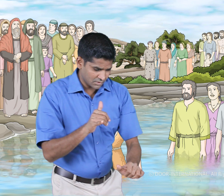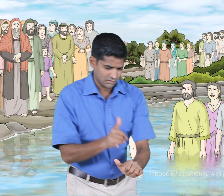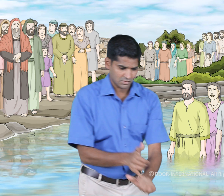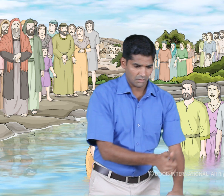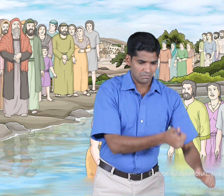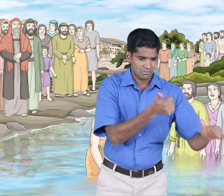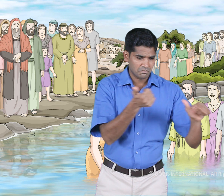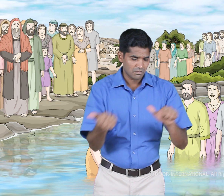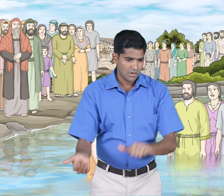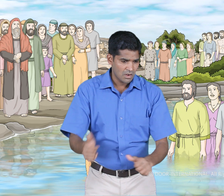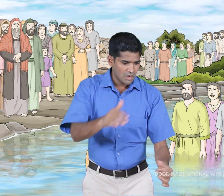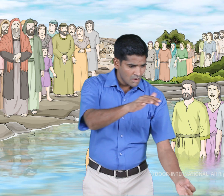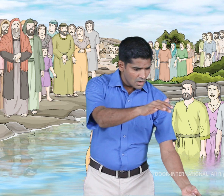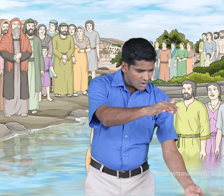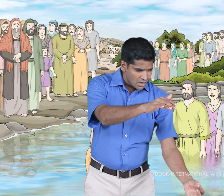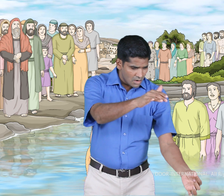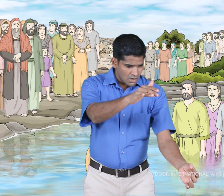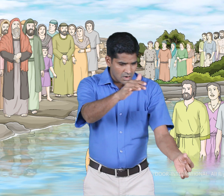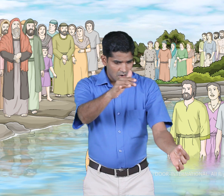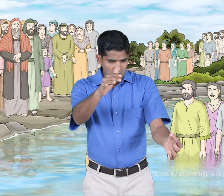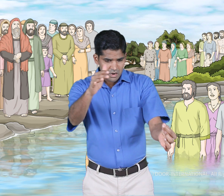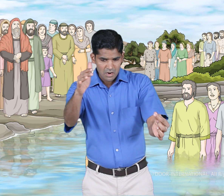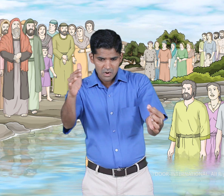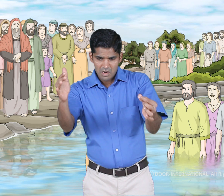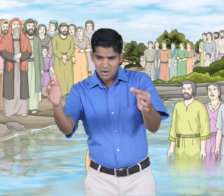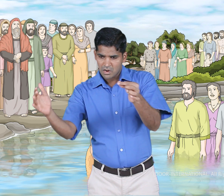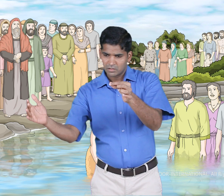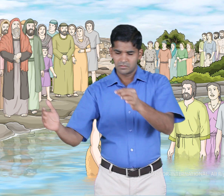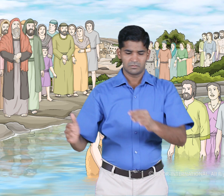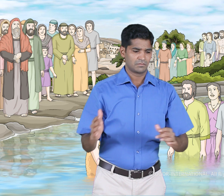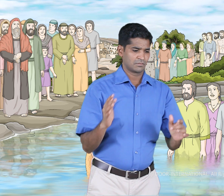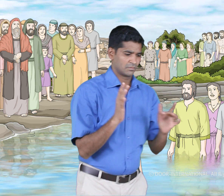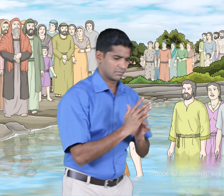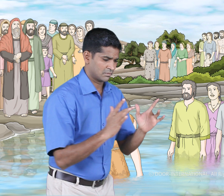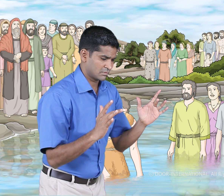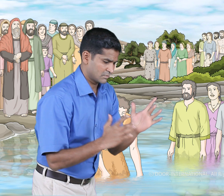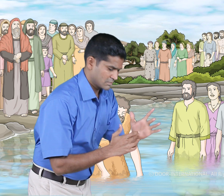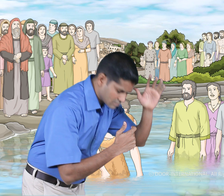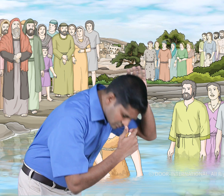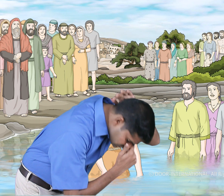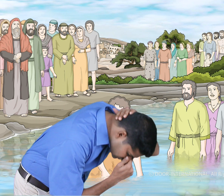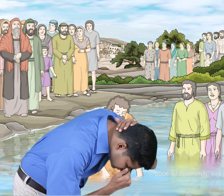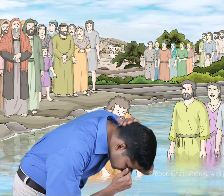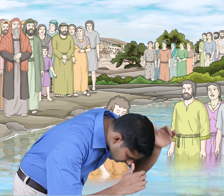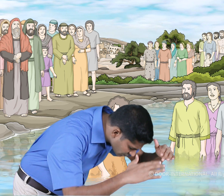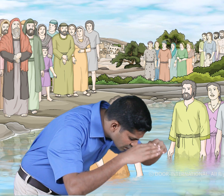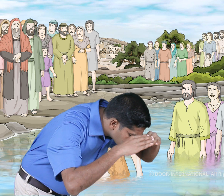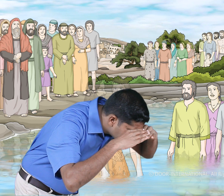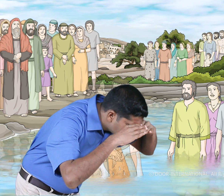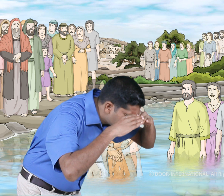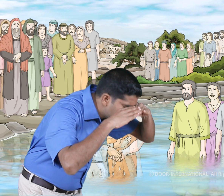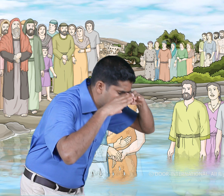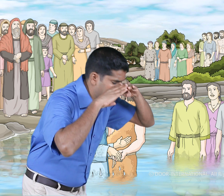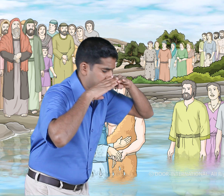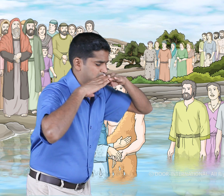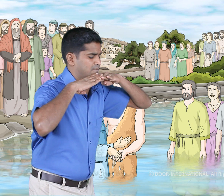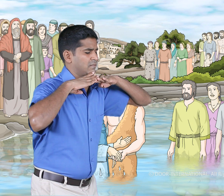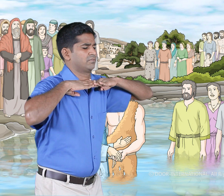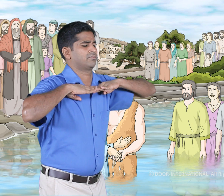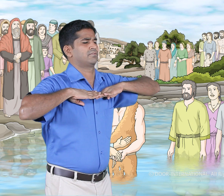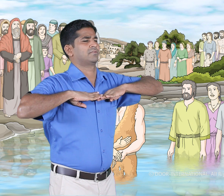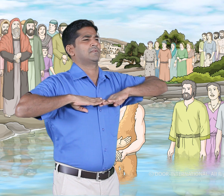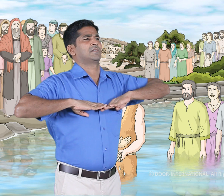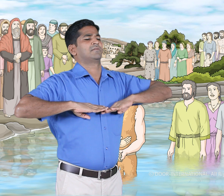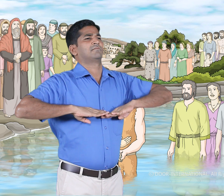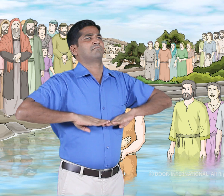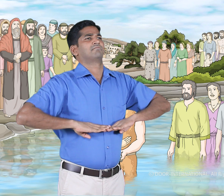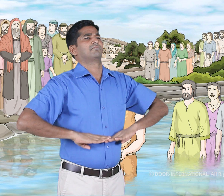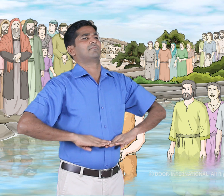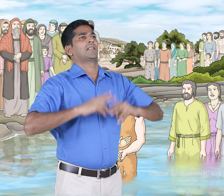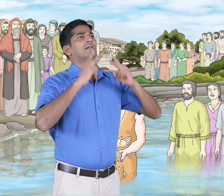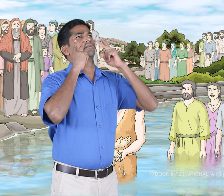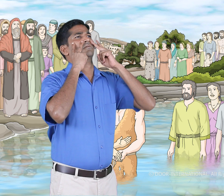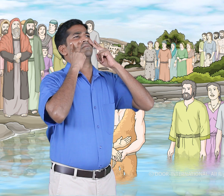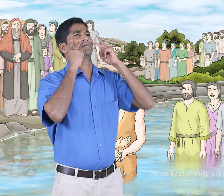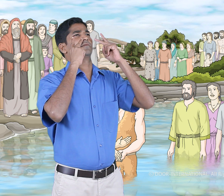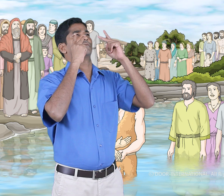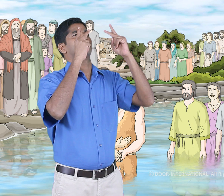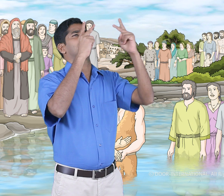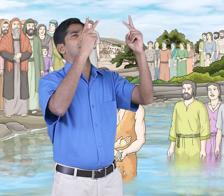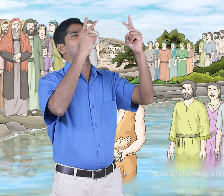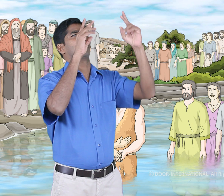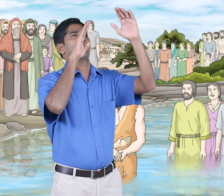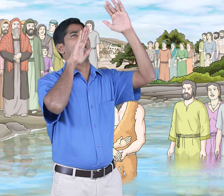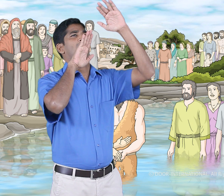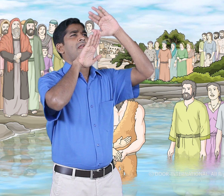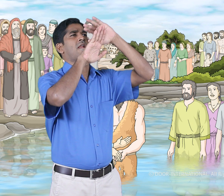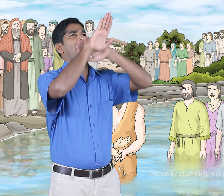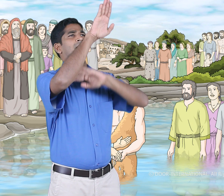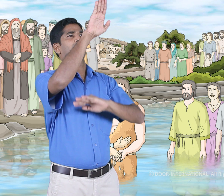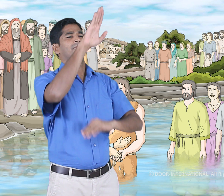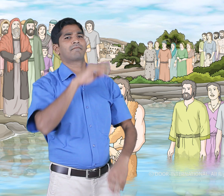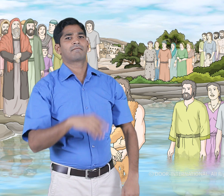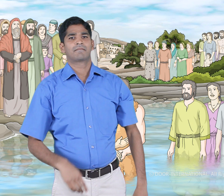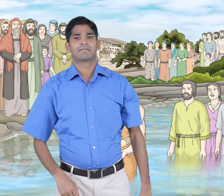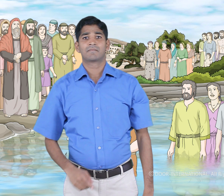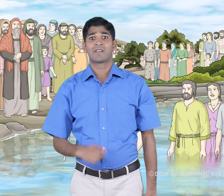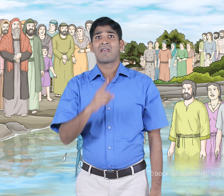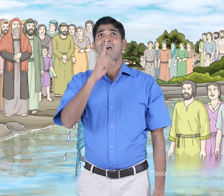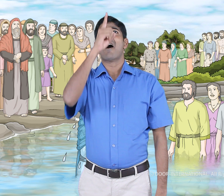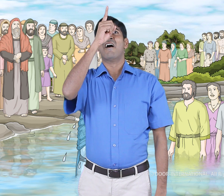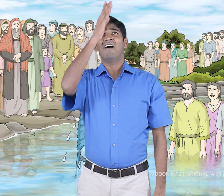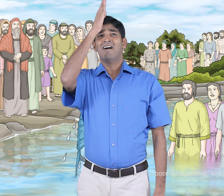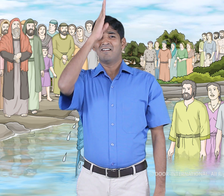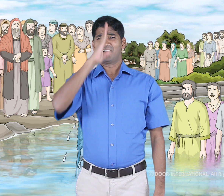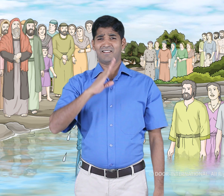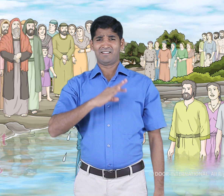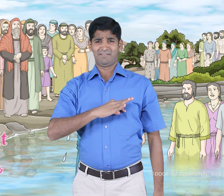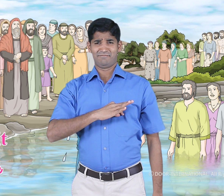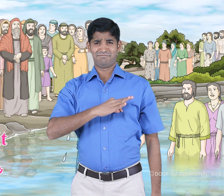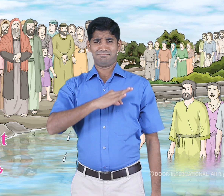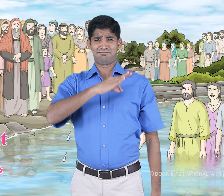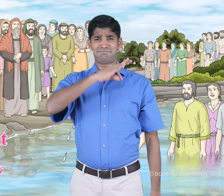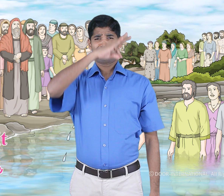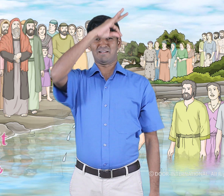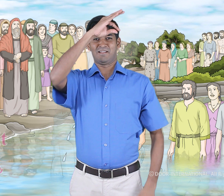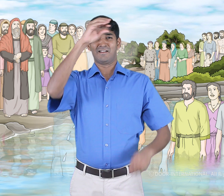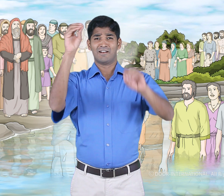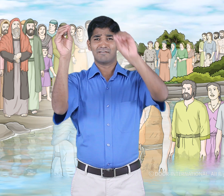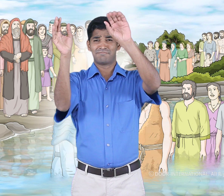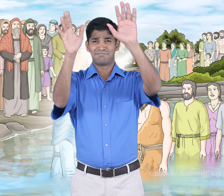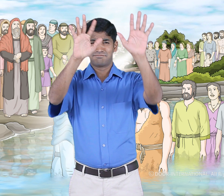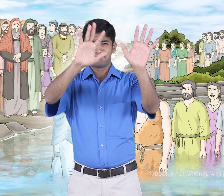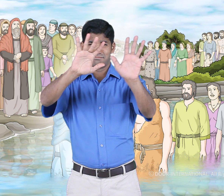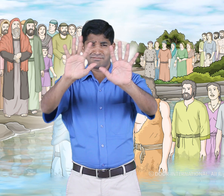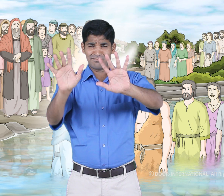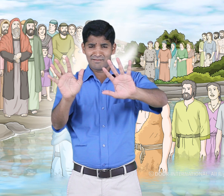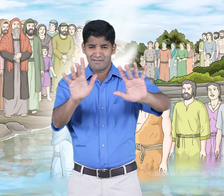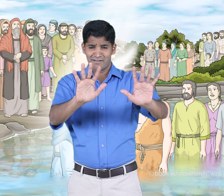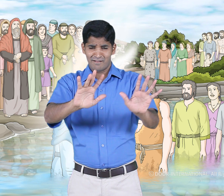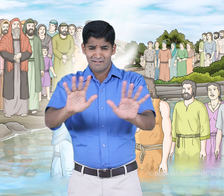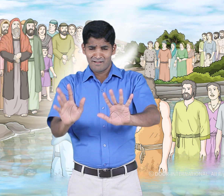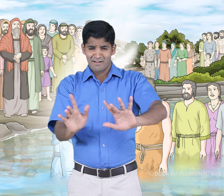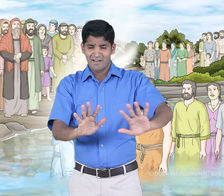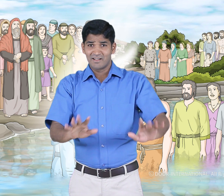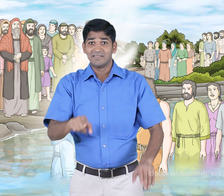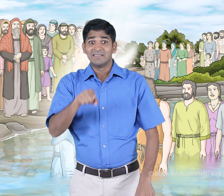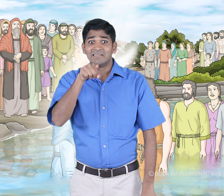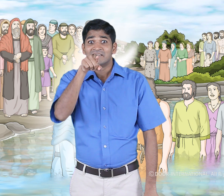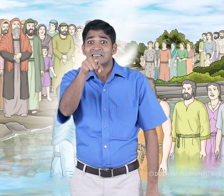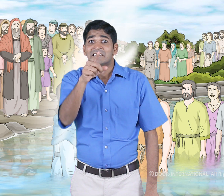As soon as Jesus was baptized, He went up out of the water.